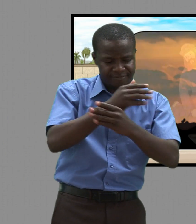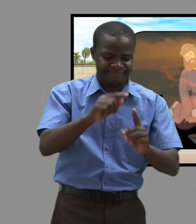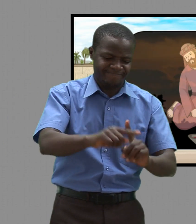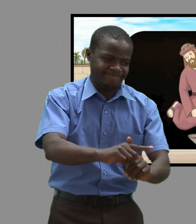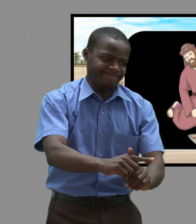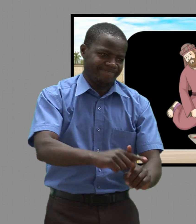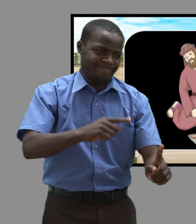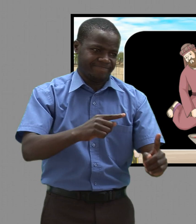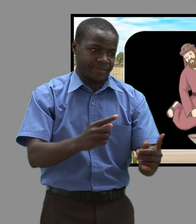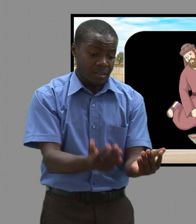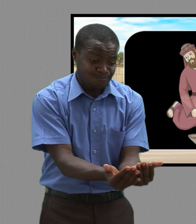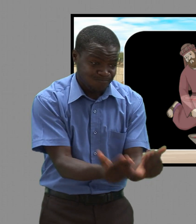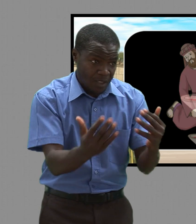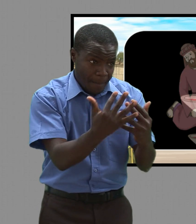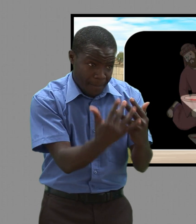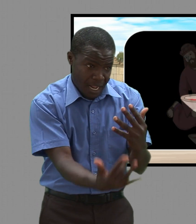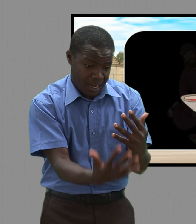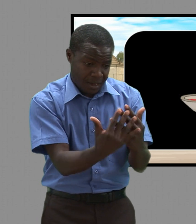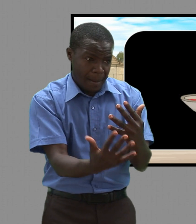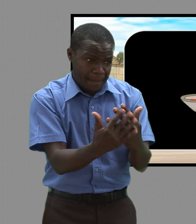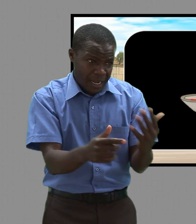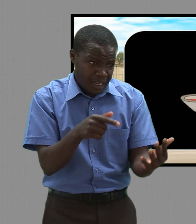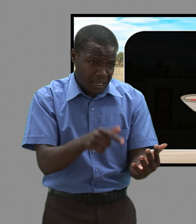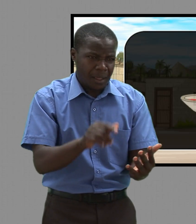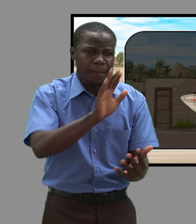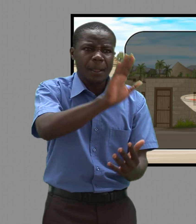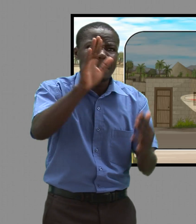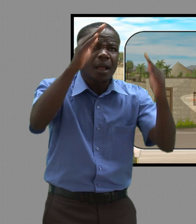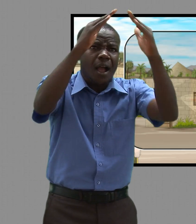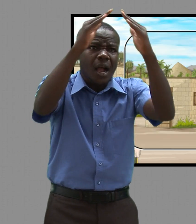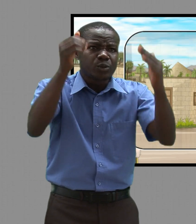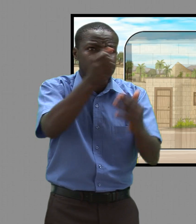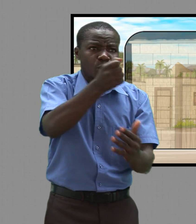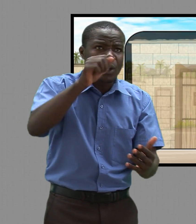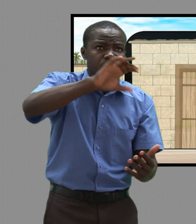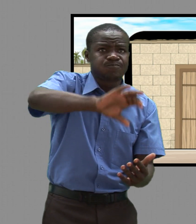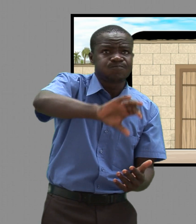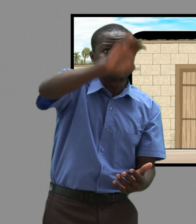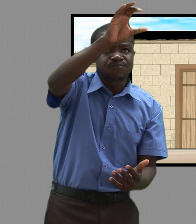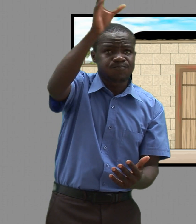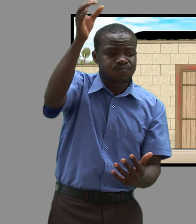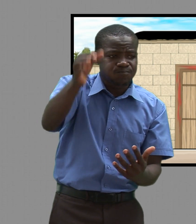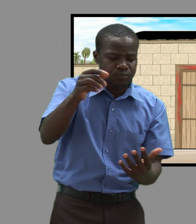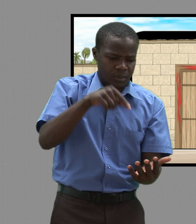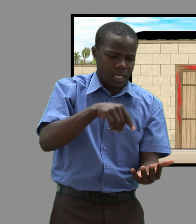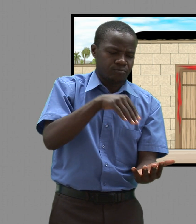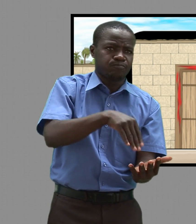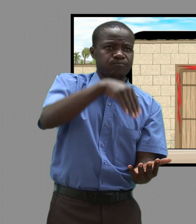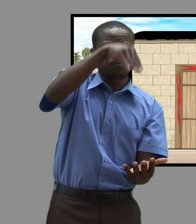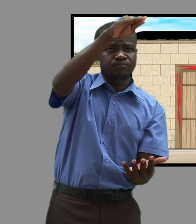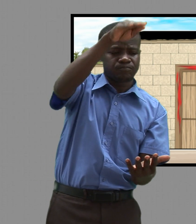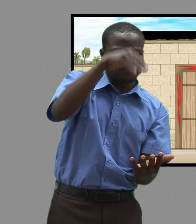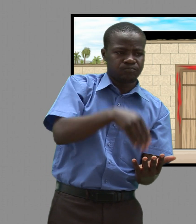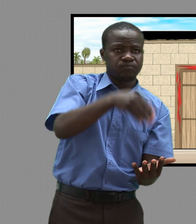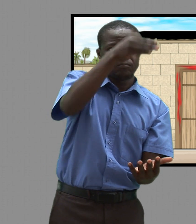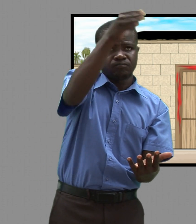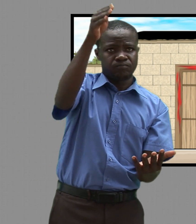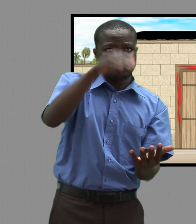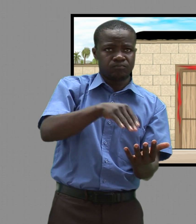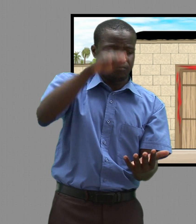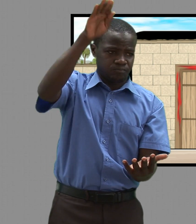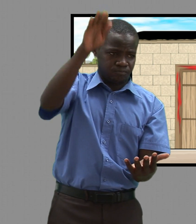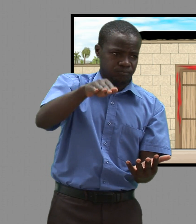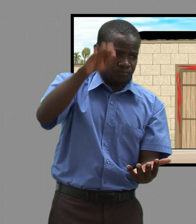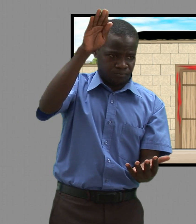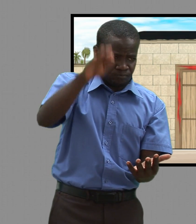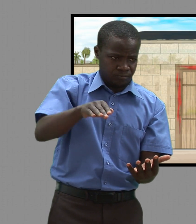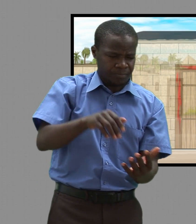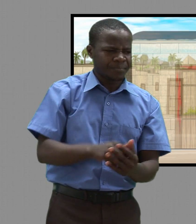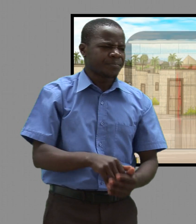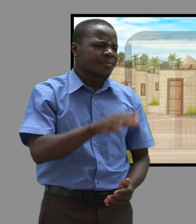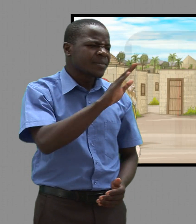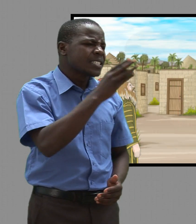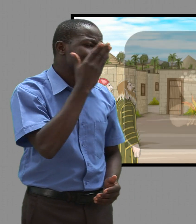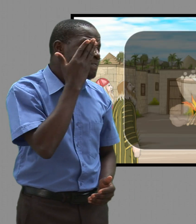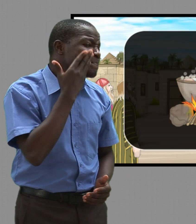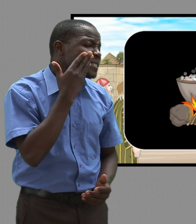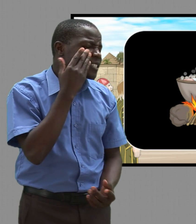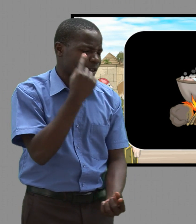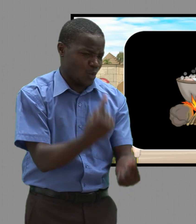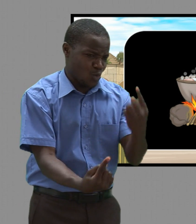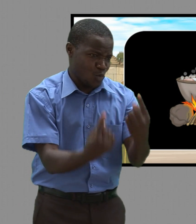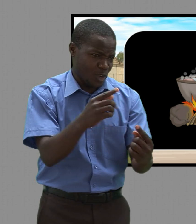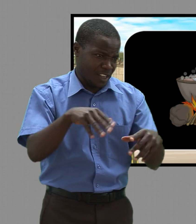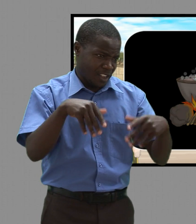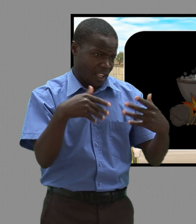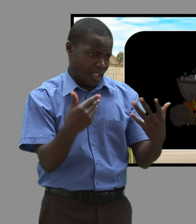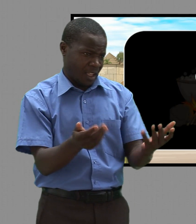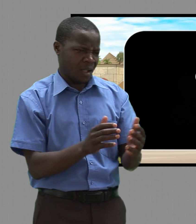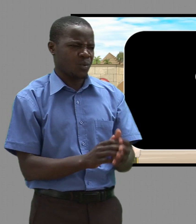They are to take some of the blood and put it on the sides and tops of the doorframes of the houses where they eat the lambs. They are to eat the meat that night, roasted over the fire, along with unleavened bread and bitter herbs.